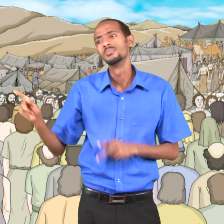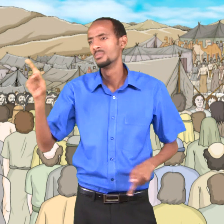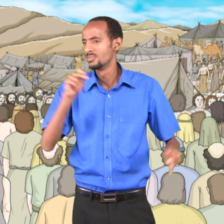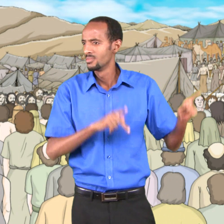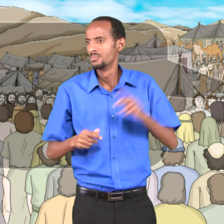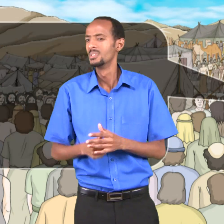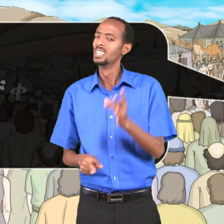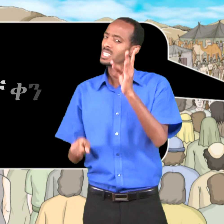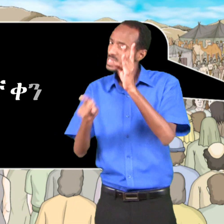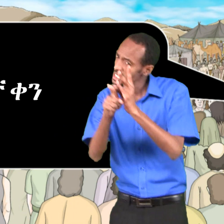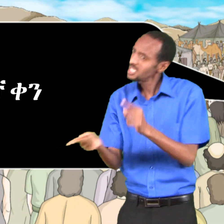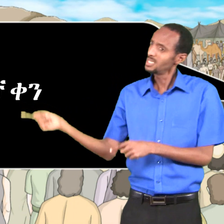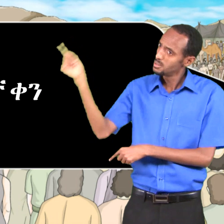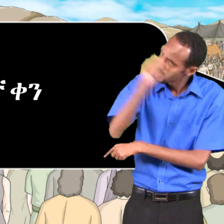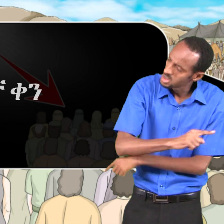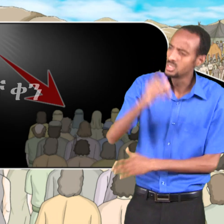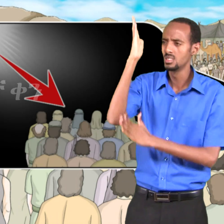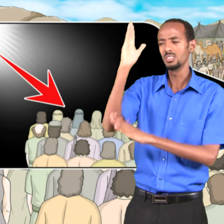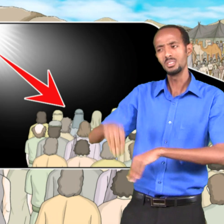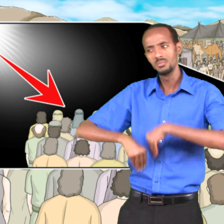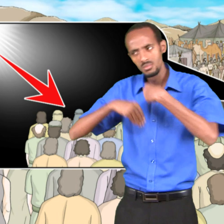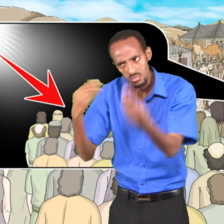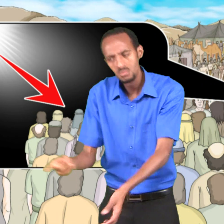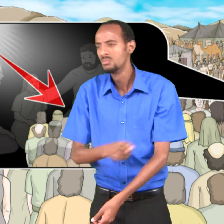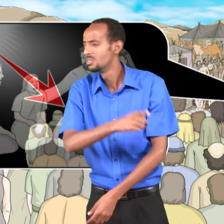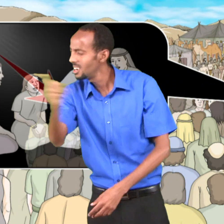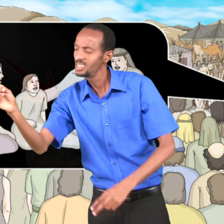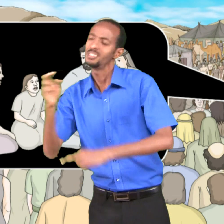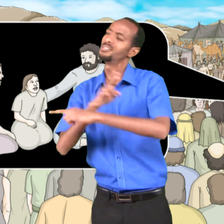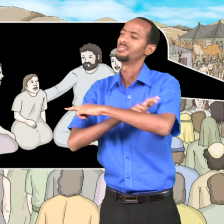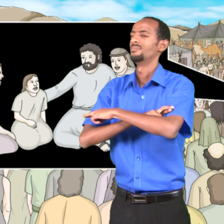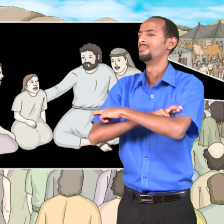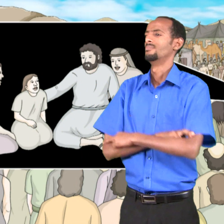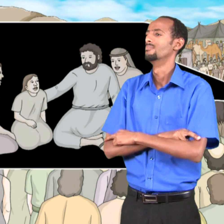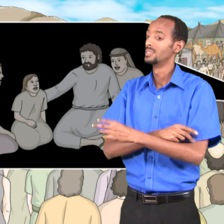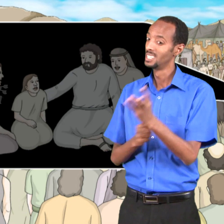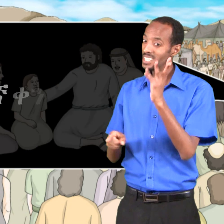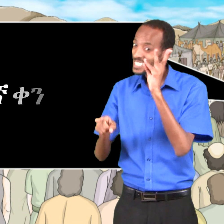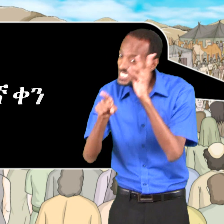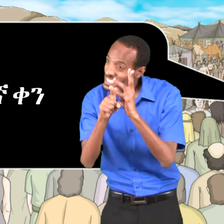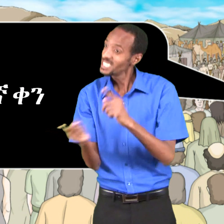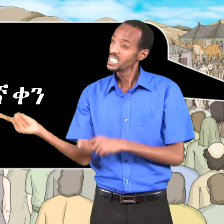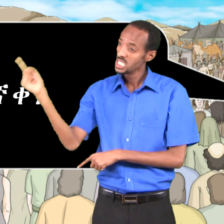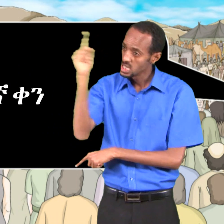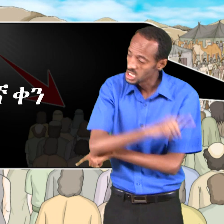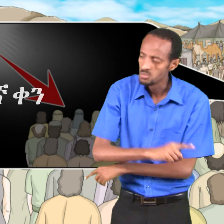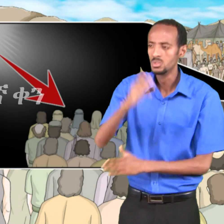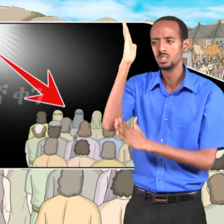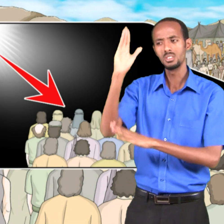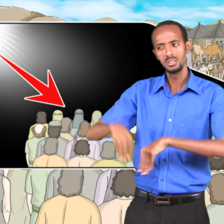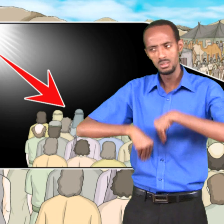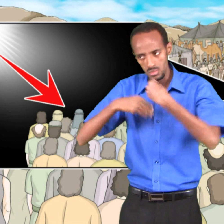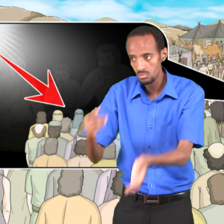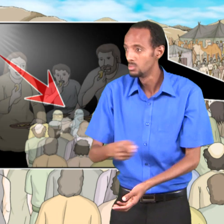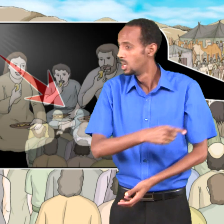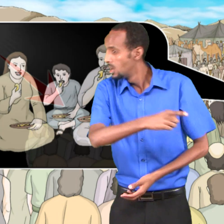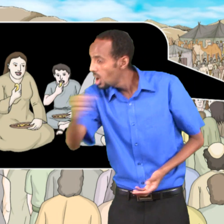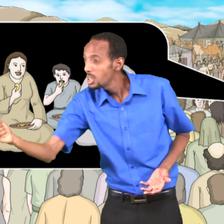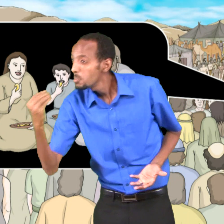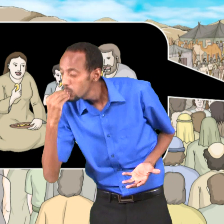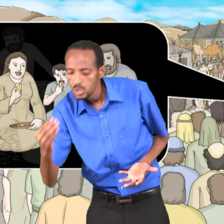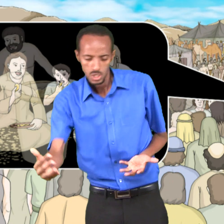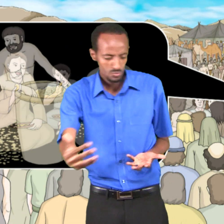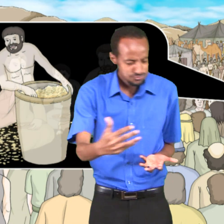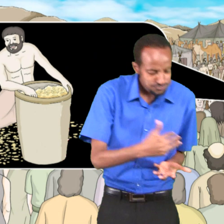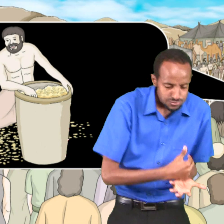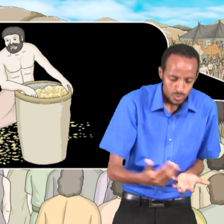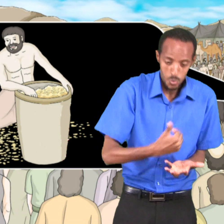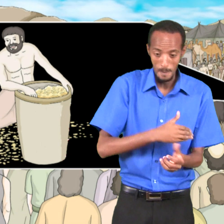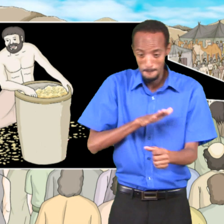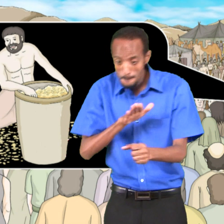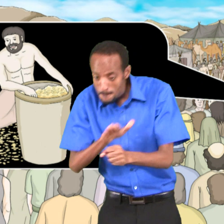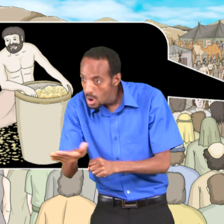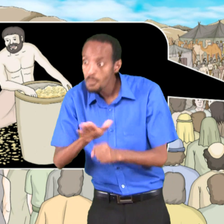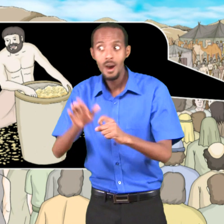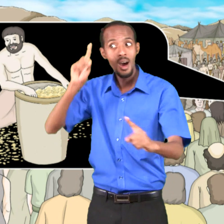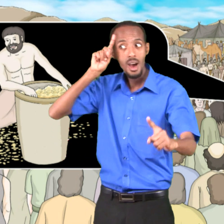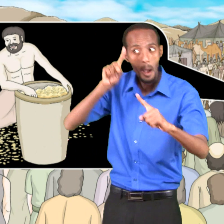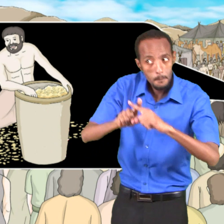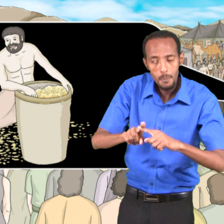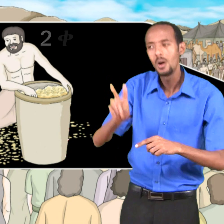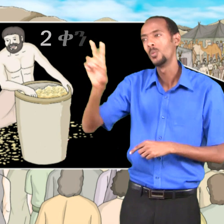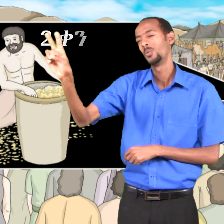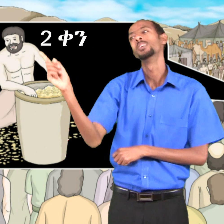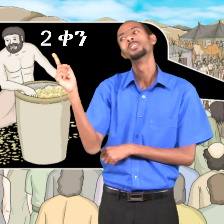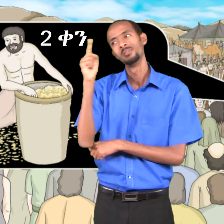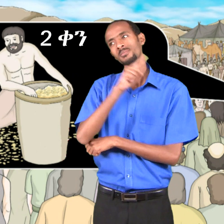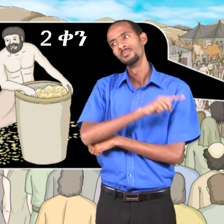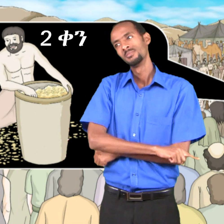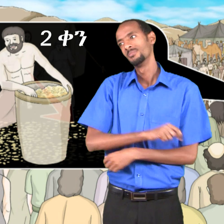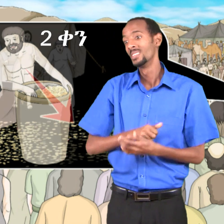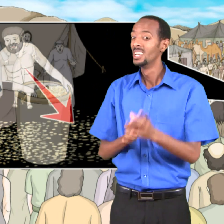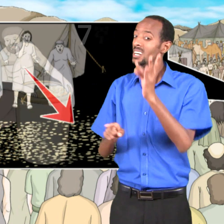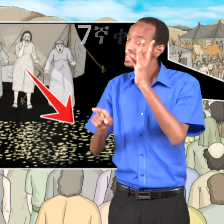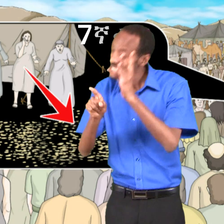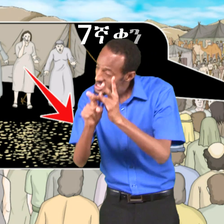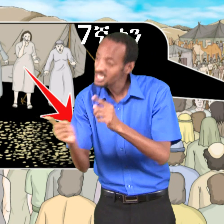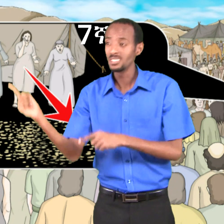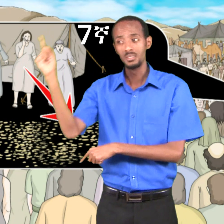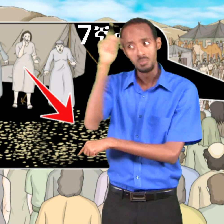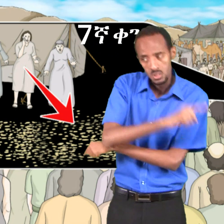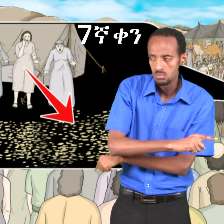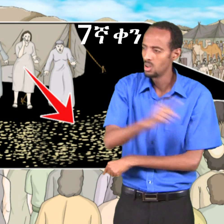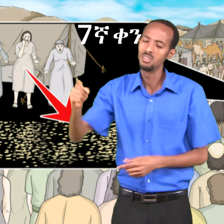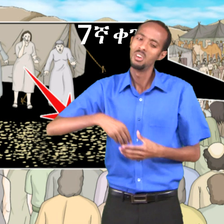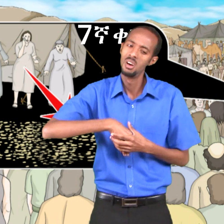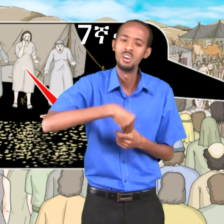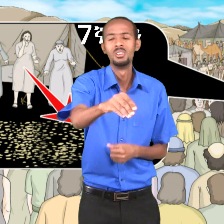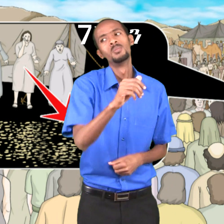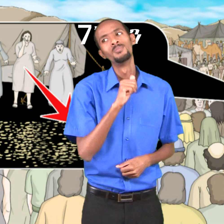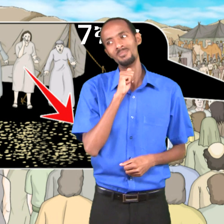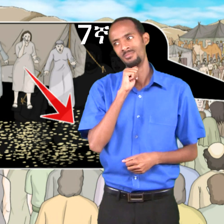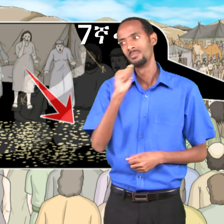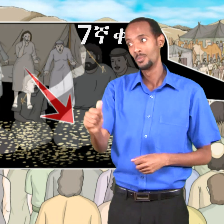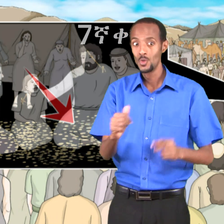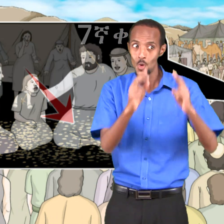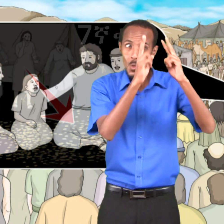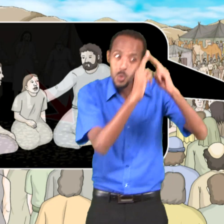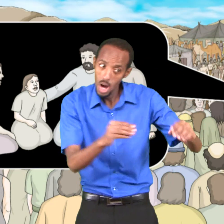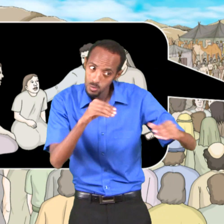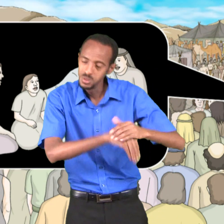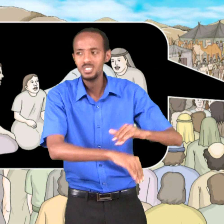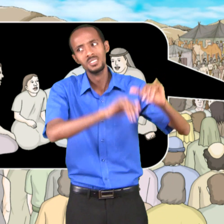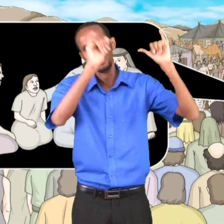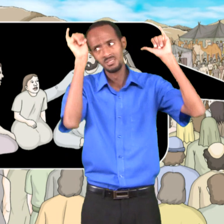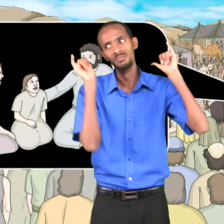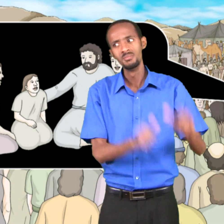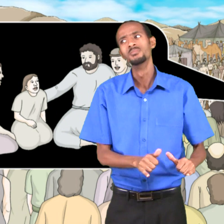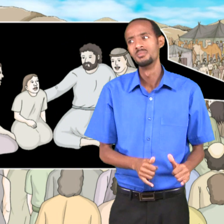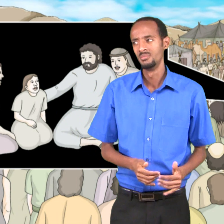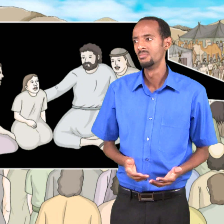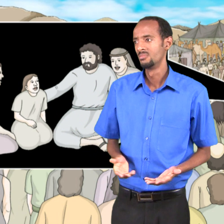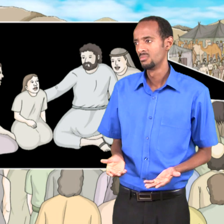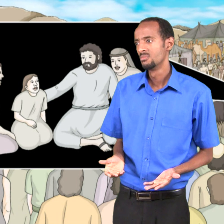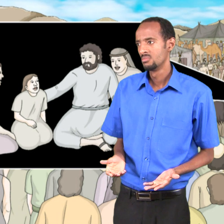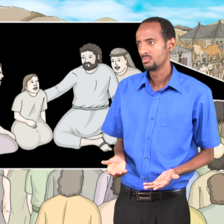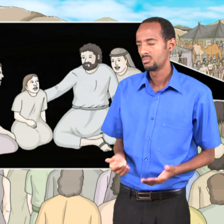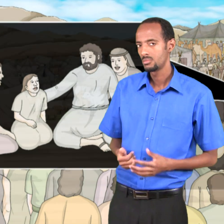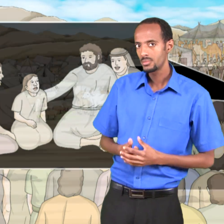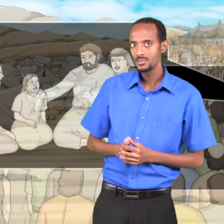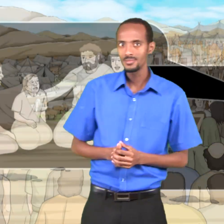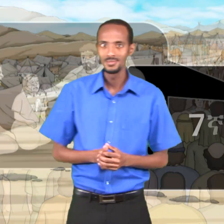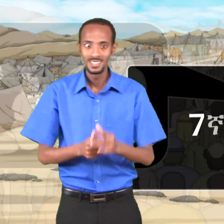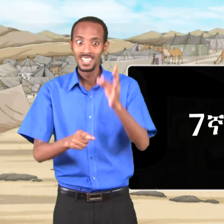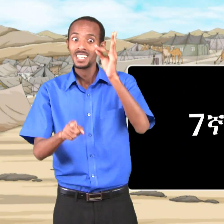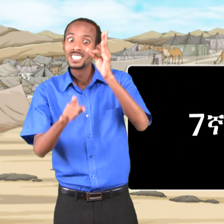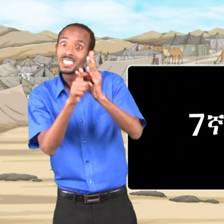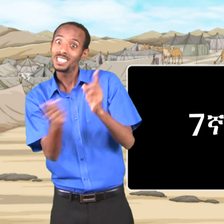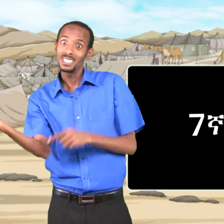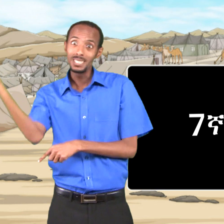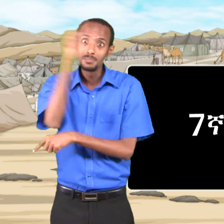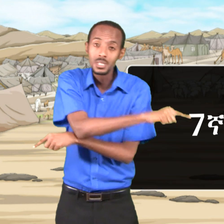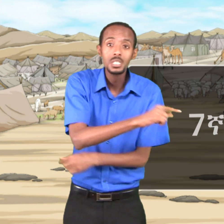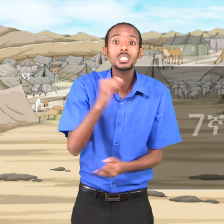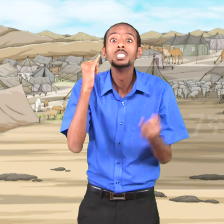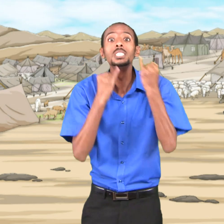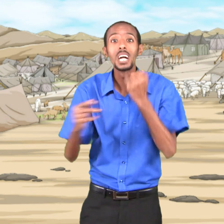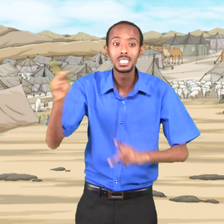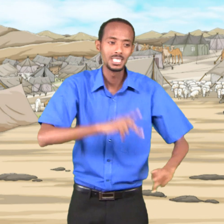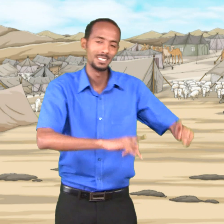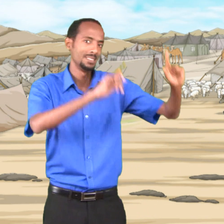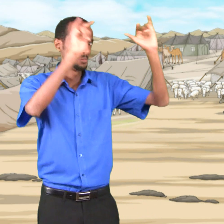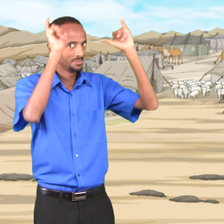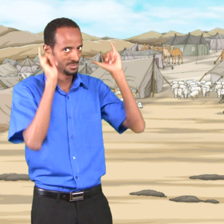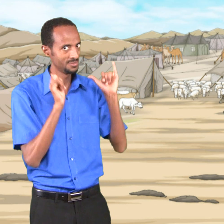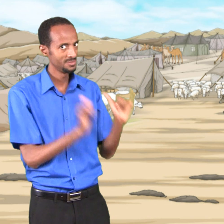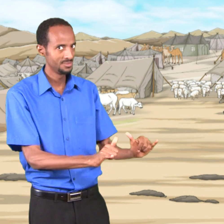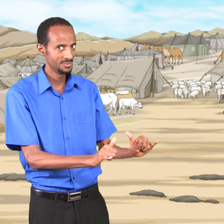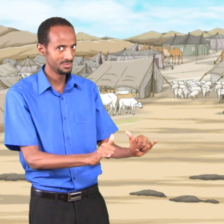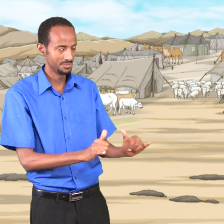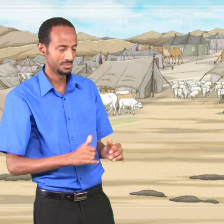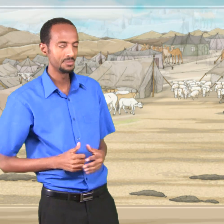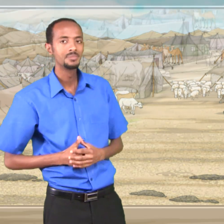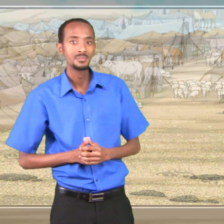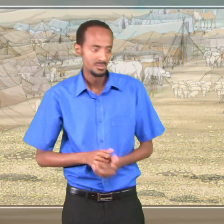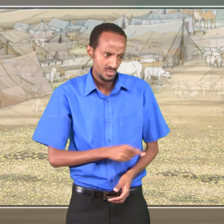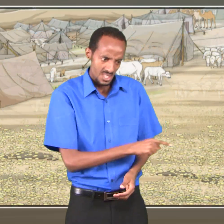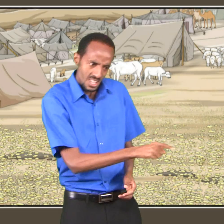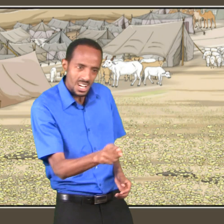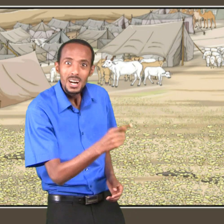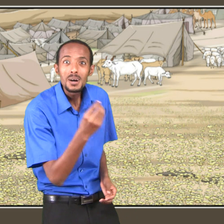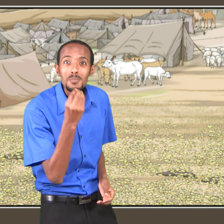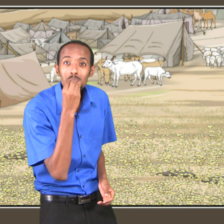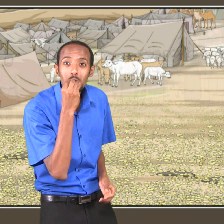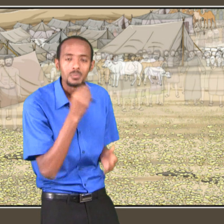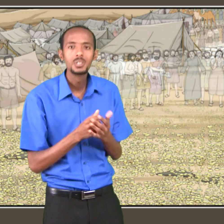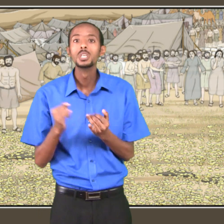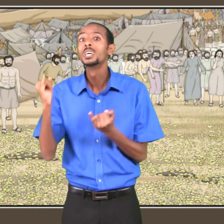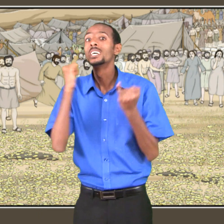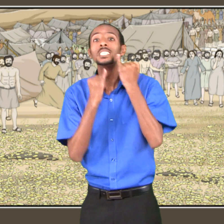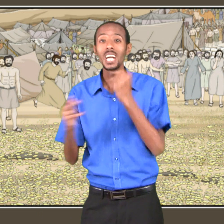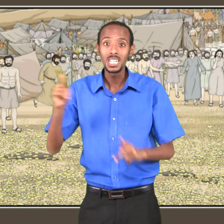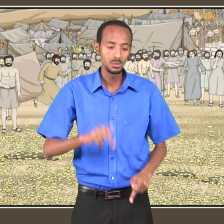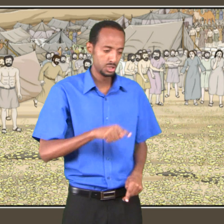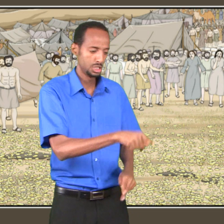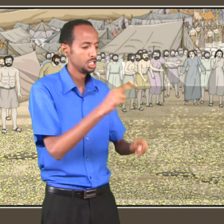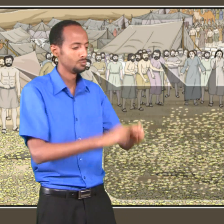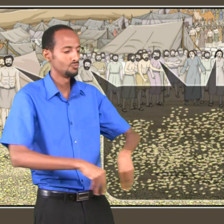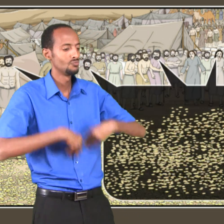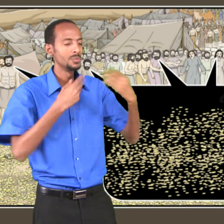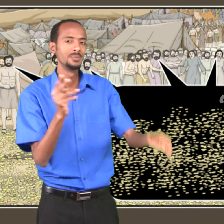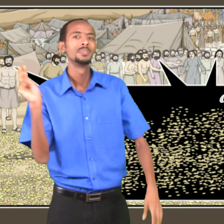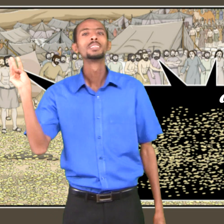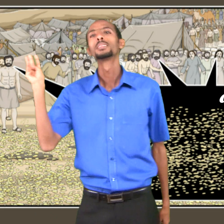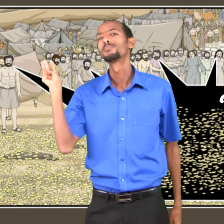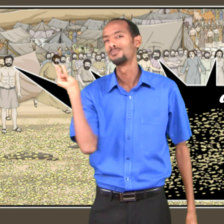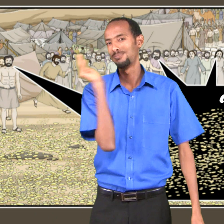that is why on the sixth day He will give you bread for two days. On the seventh day, everyone must stay where he is; no one may leave his place.”